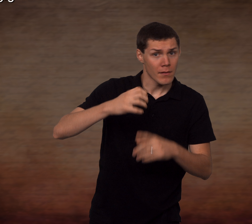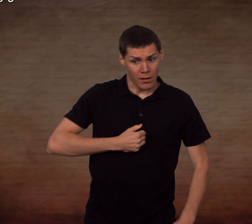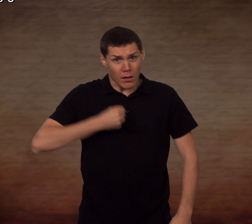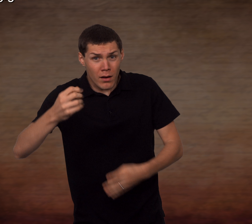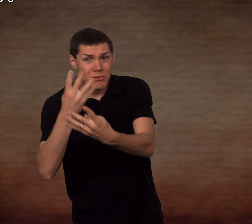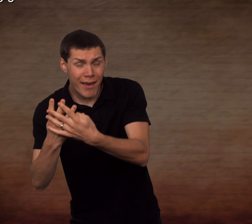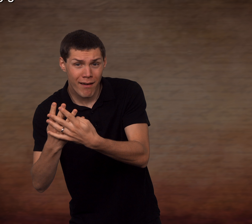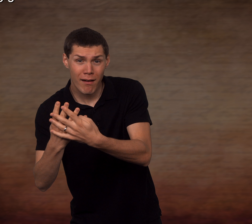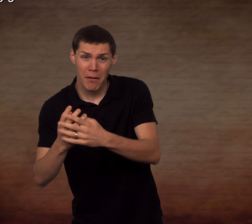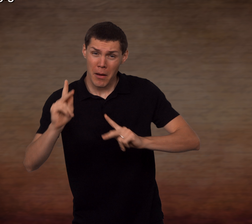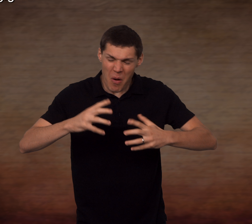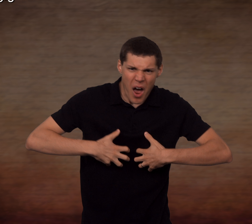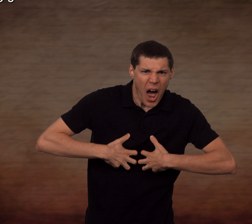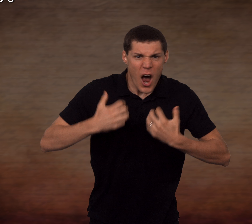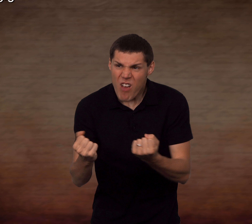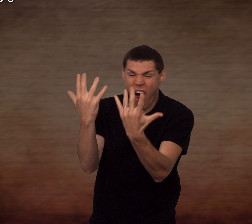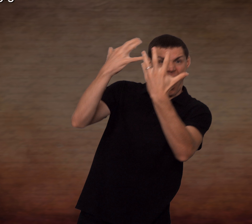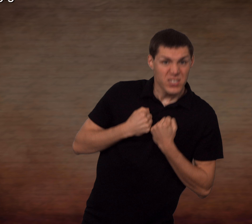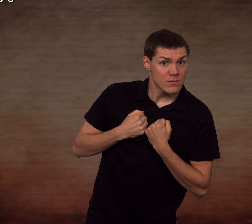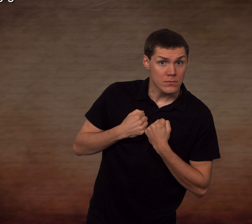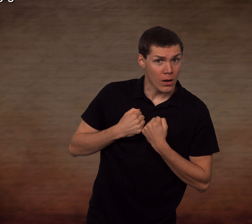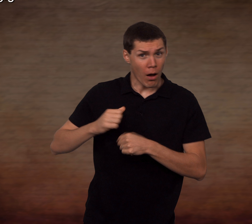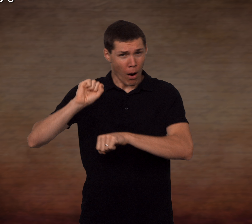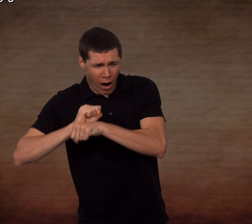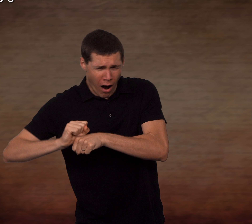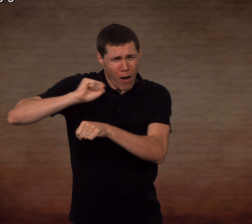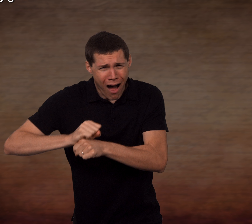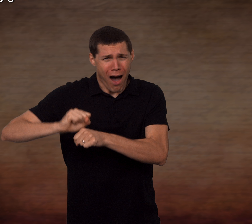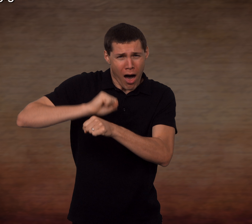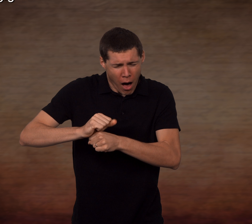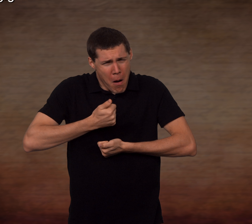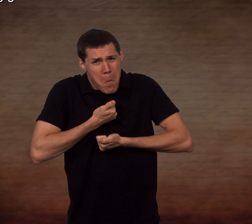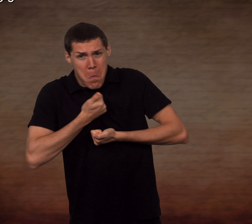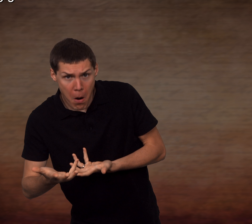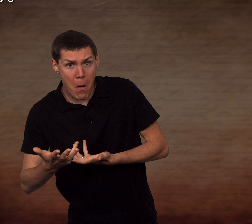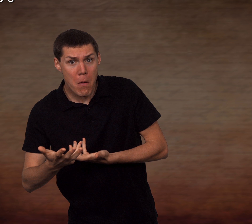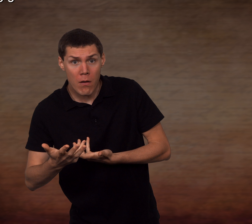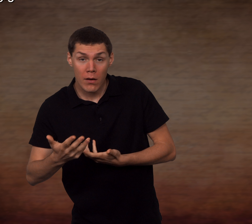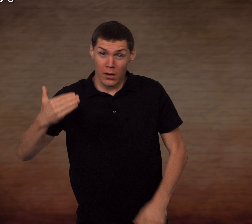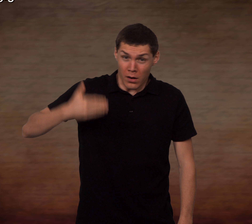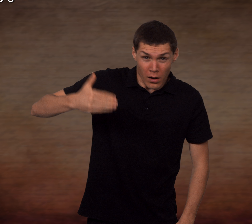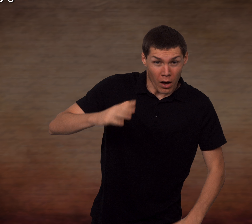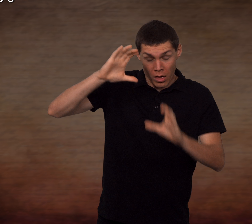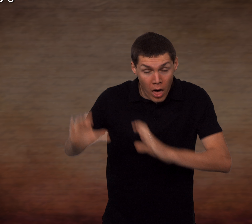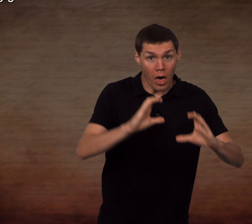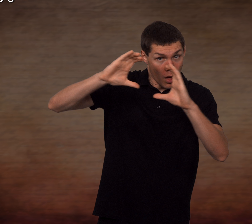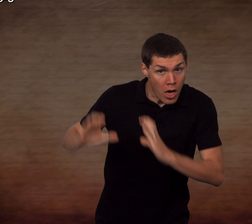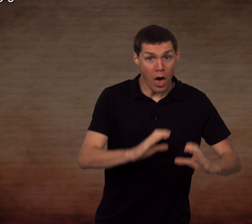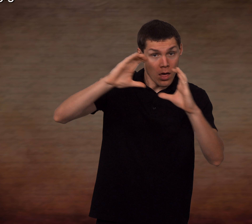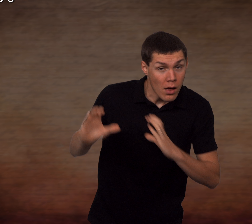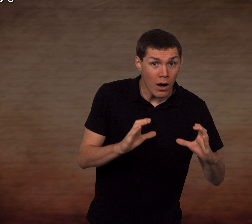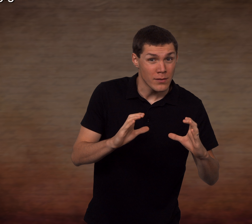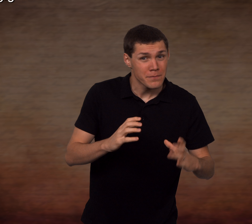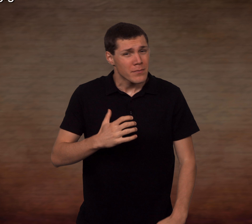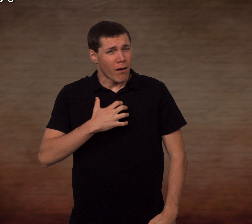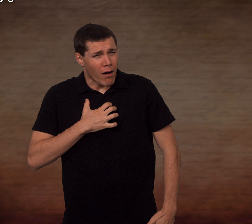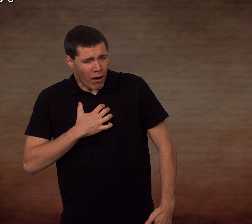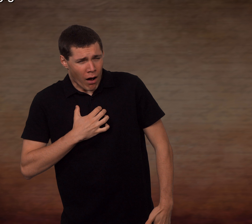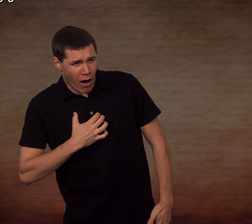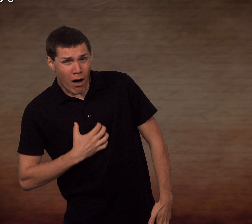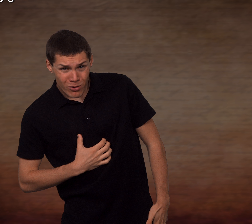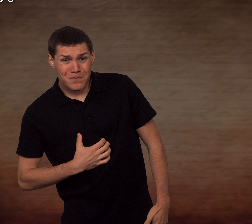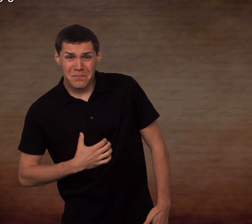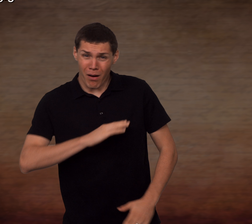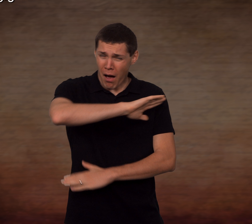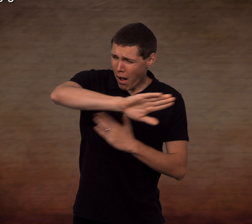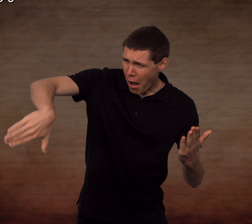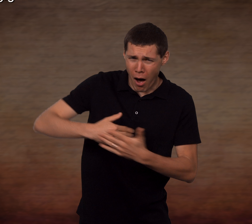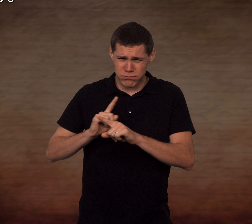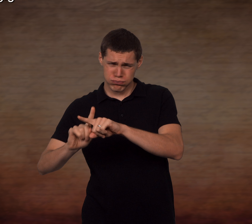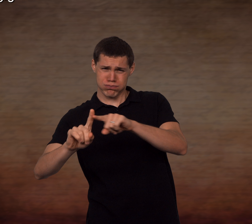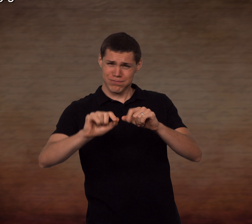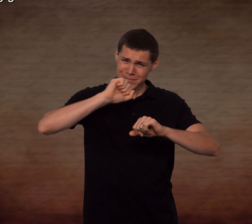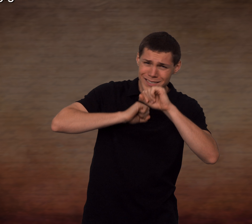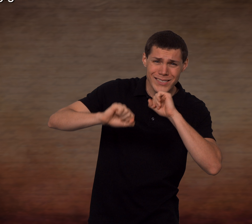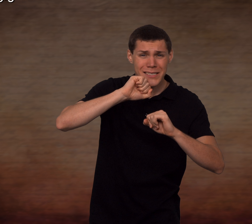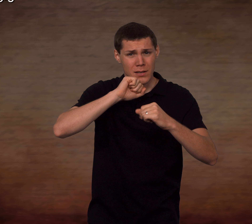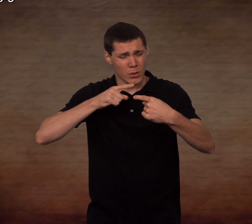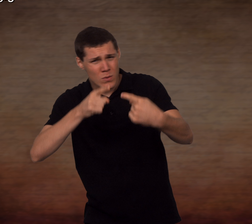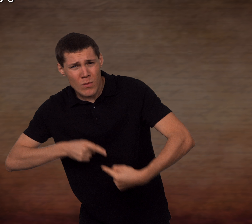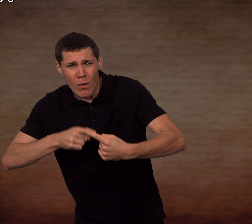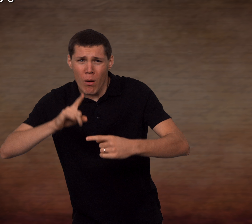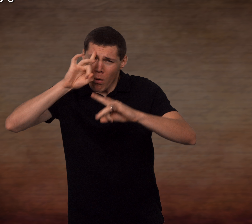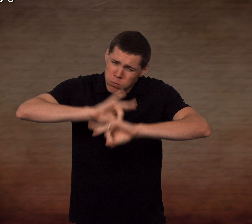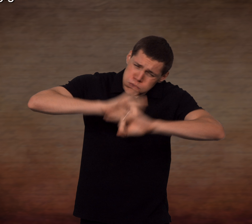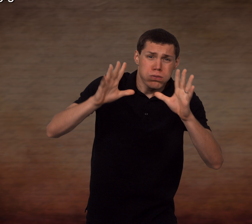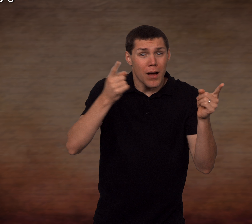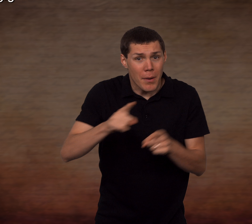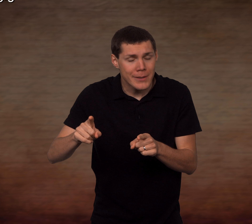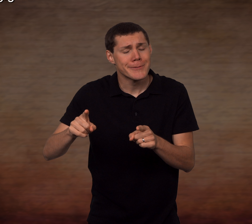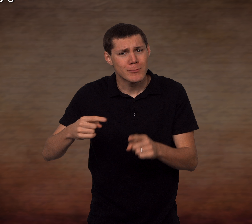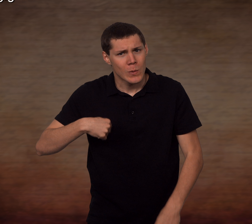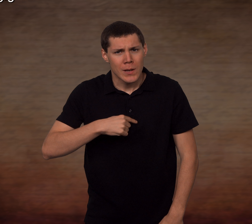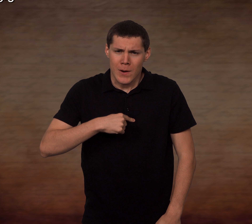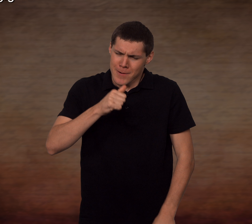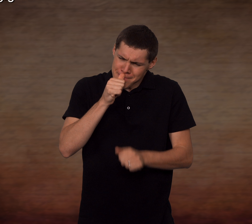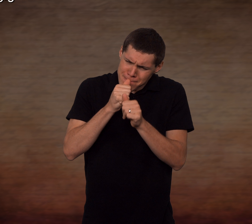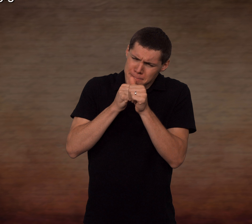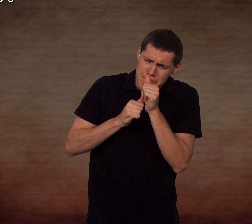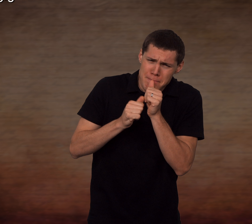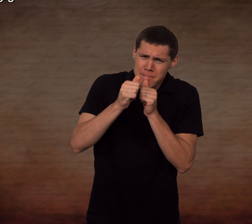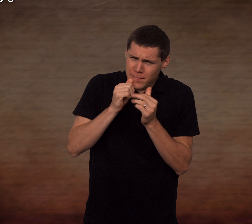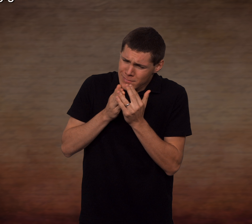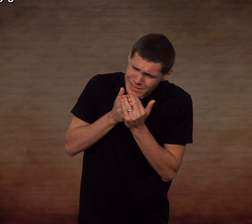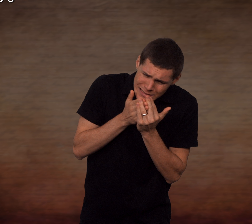in troubles, hardships, and calamities; in beatings, imprisonments, and riots;